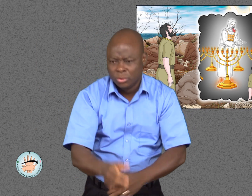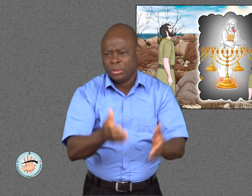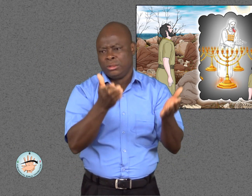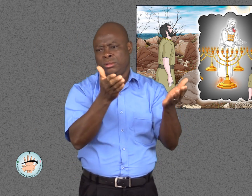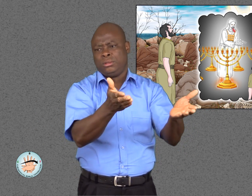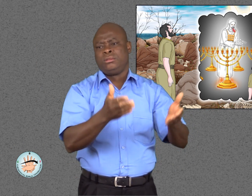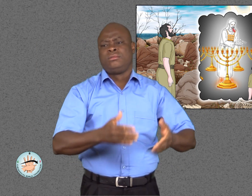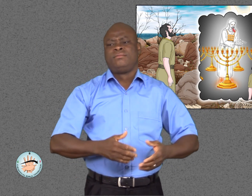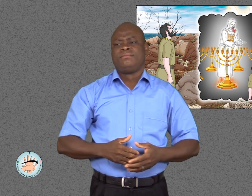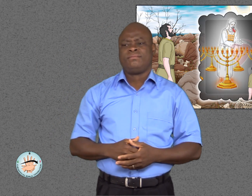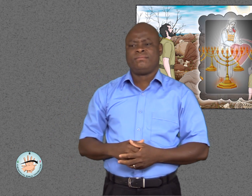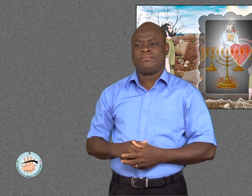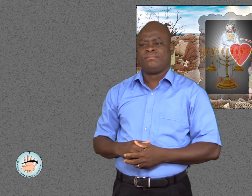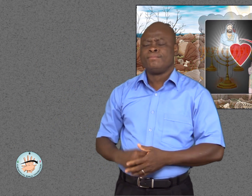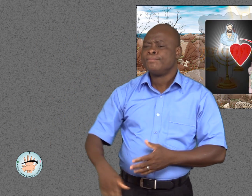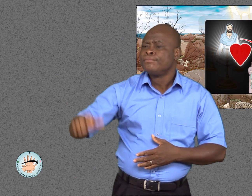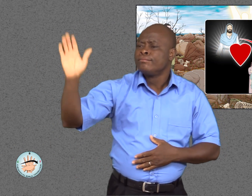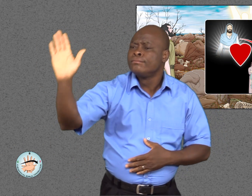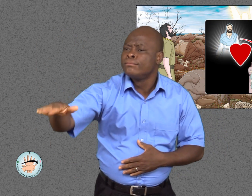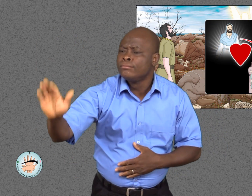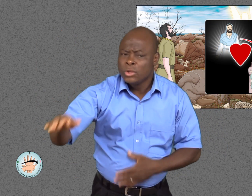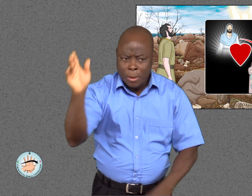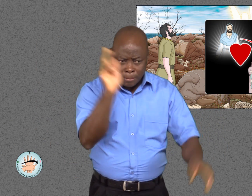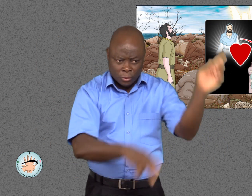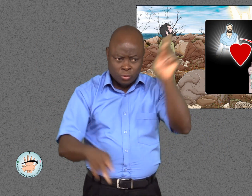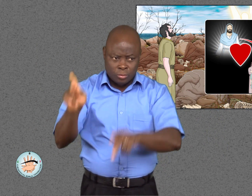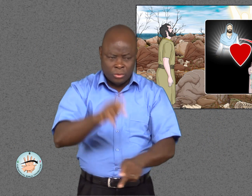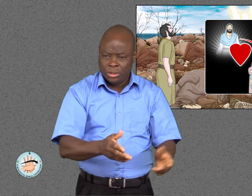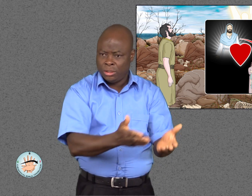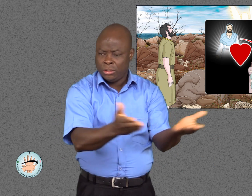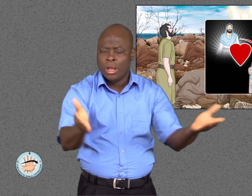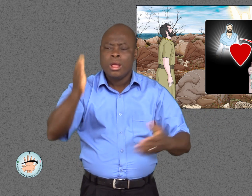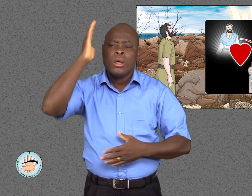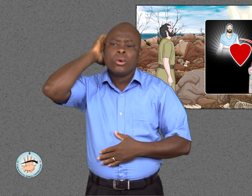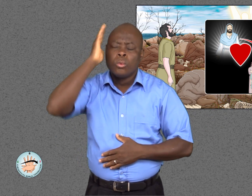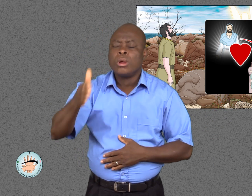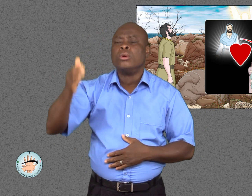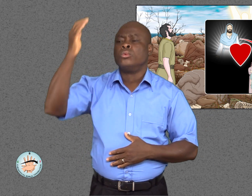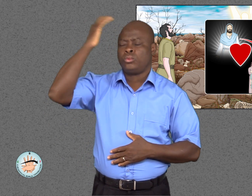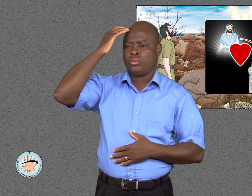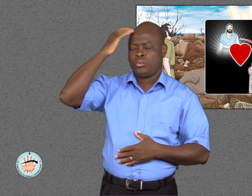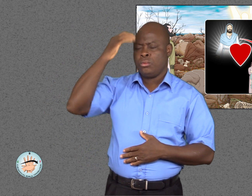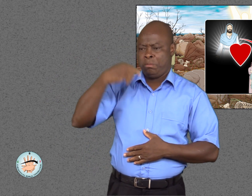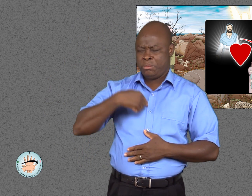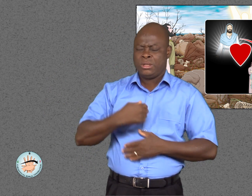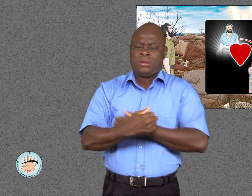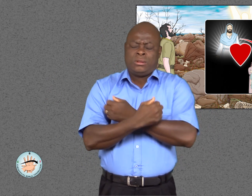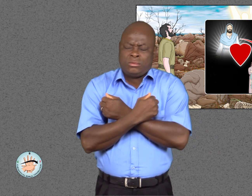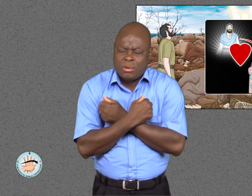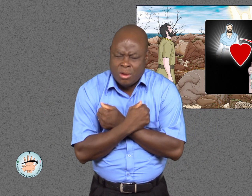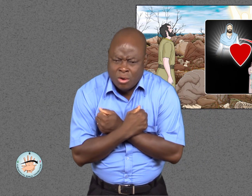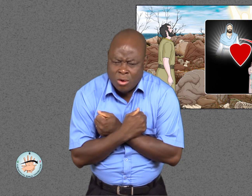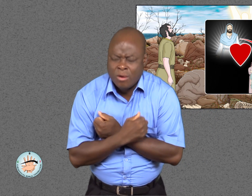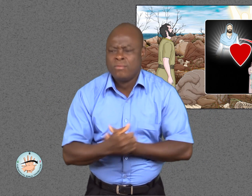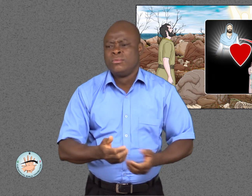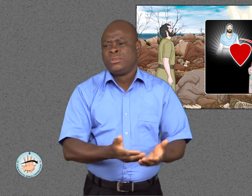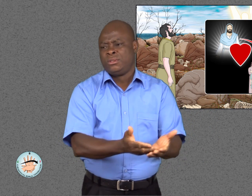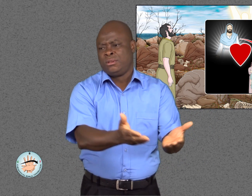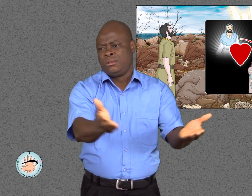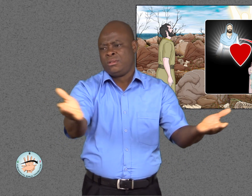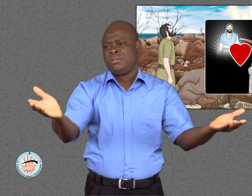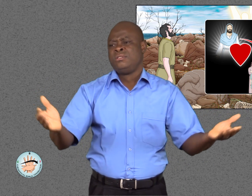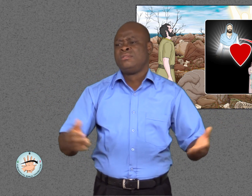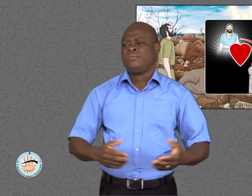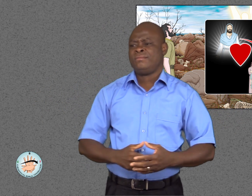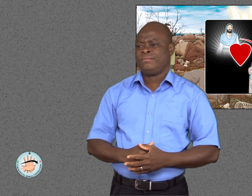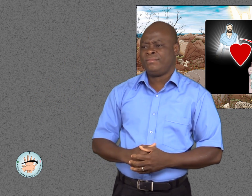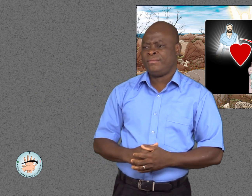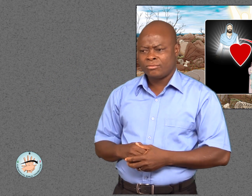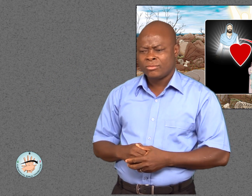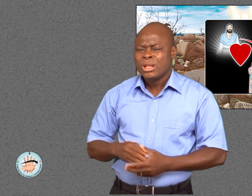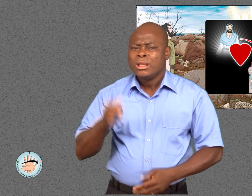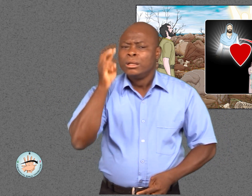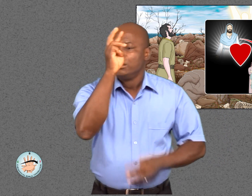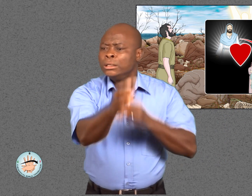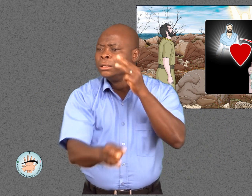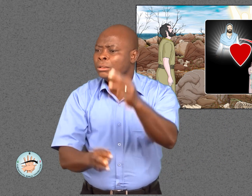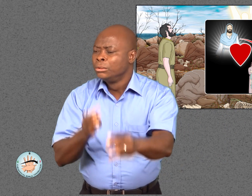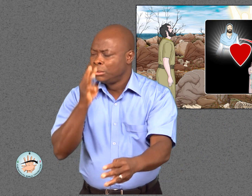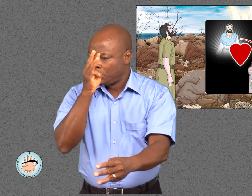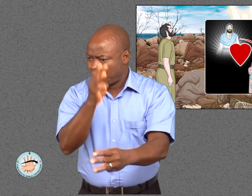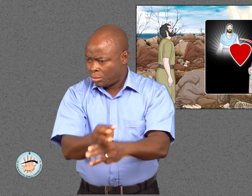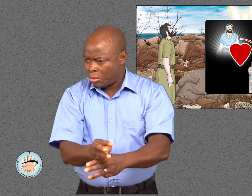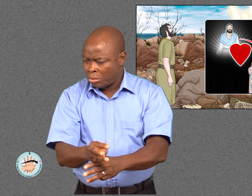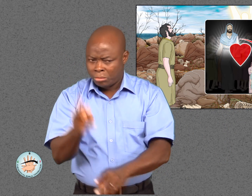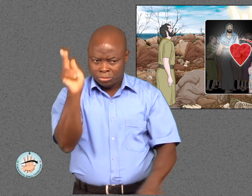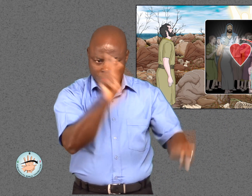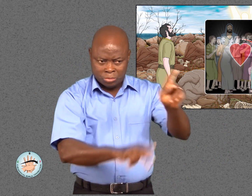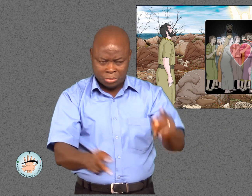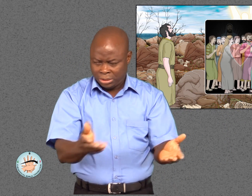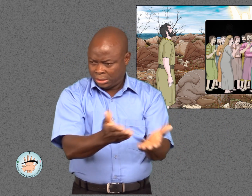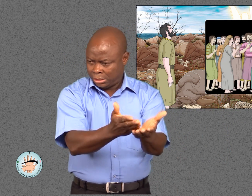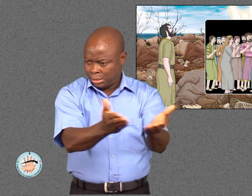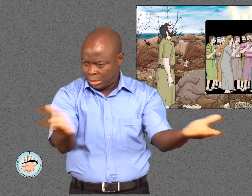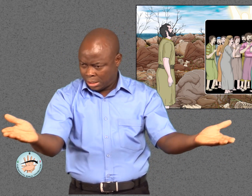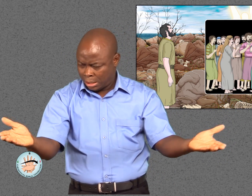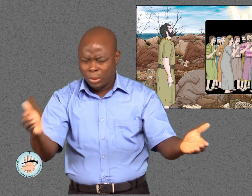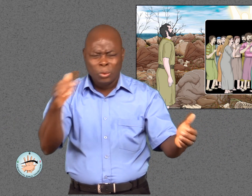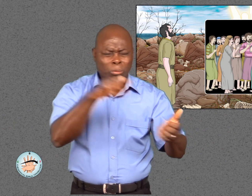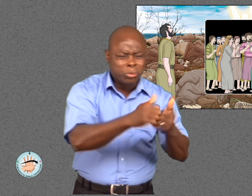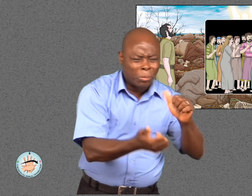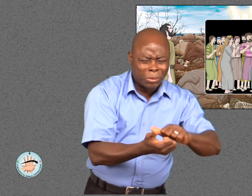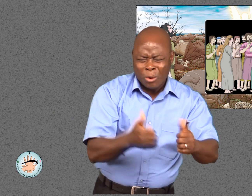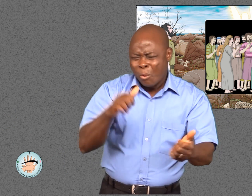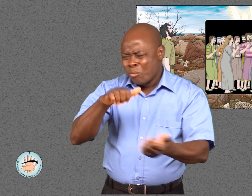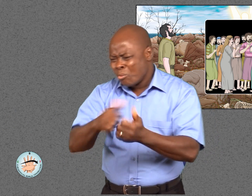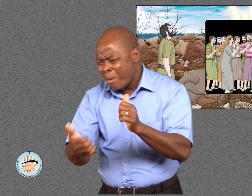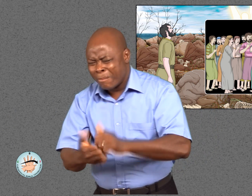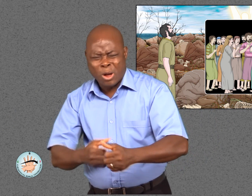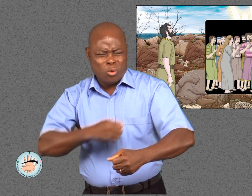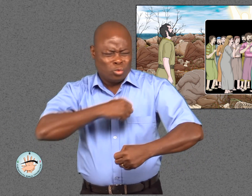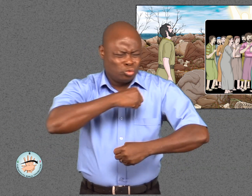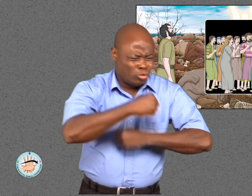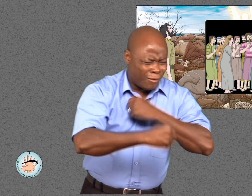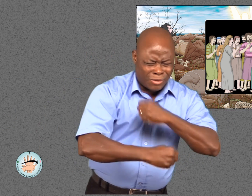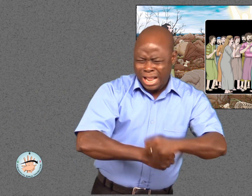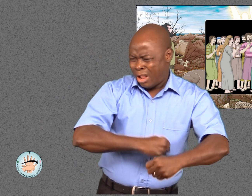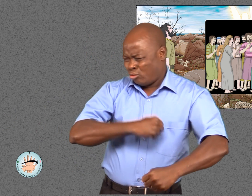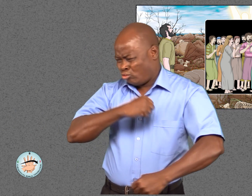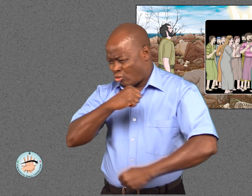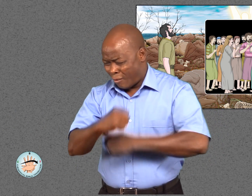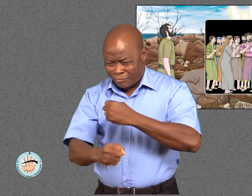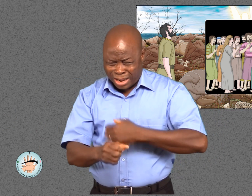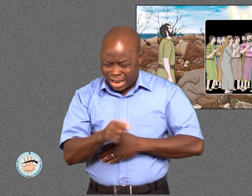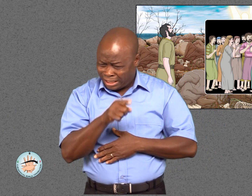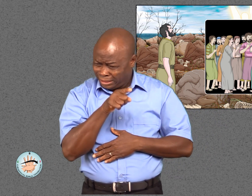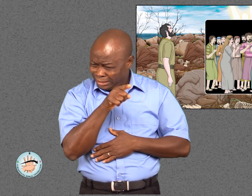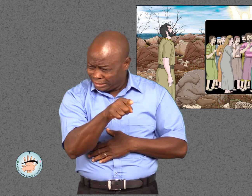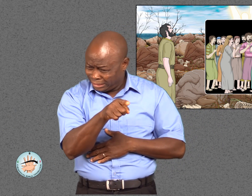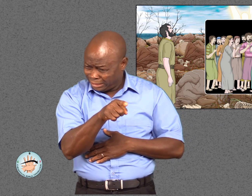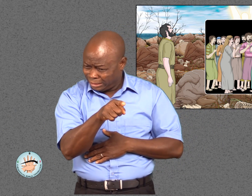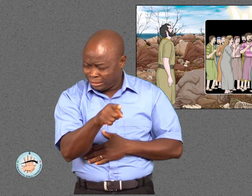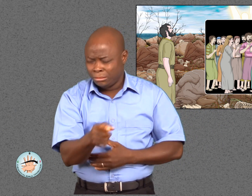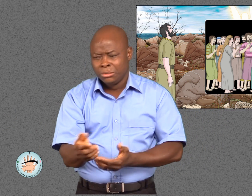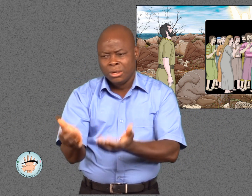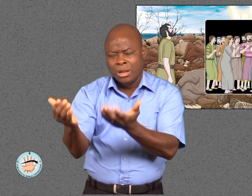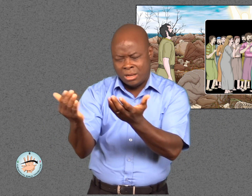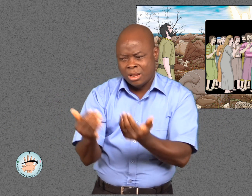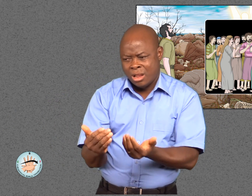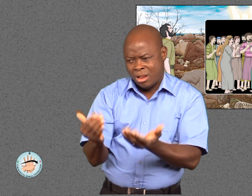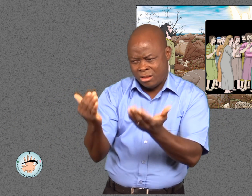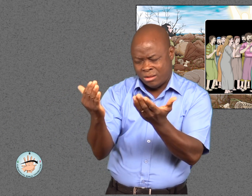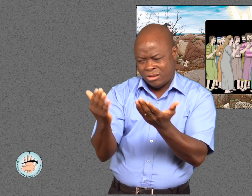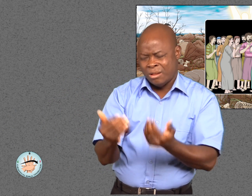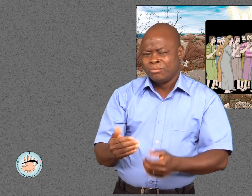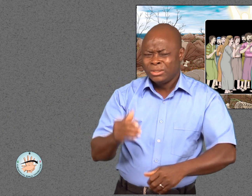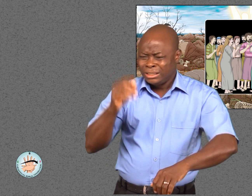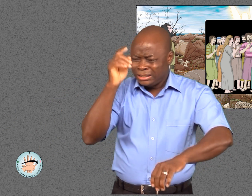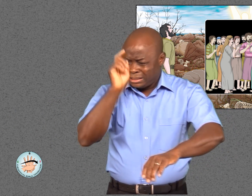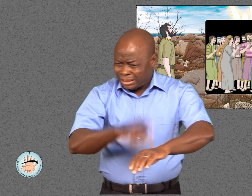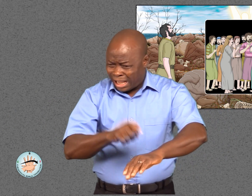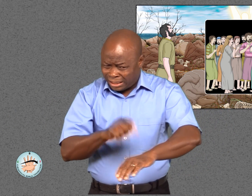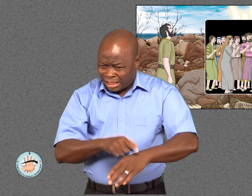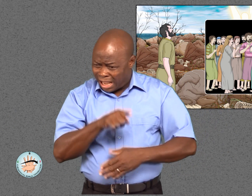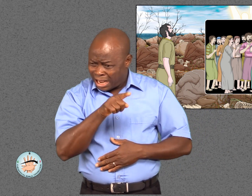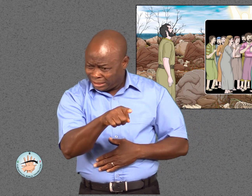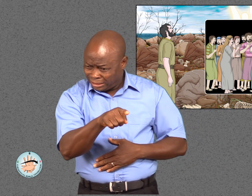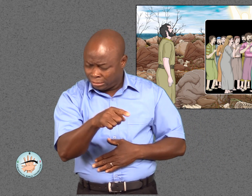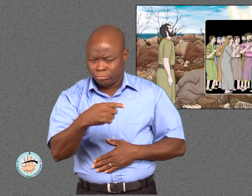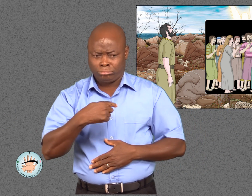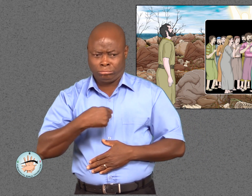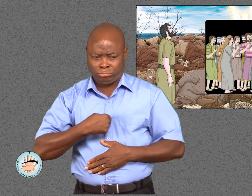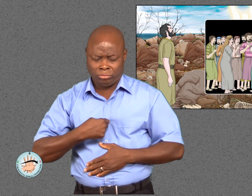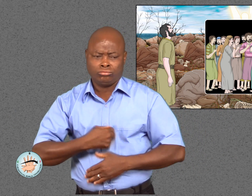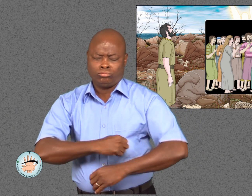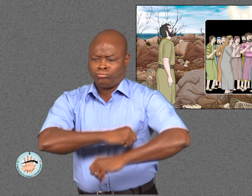I will make them come and bow down at your feet, and they will know that I love you.